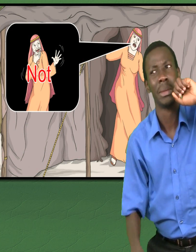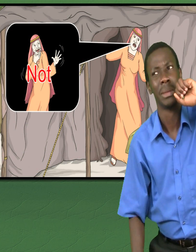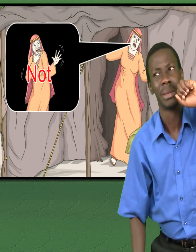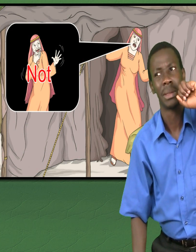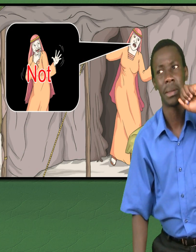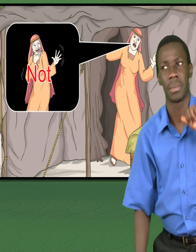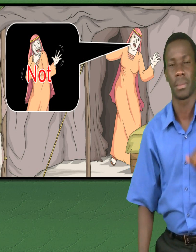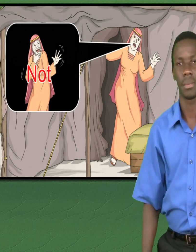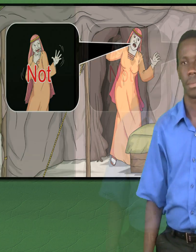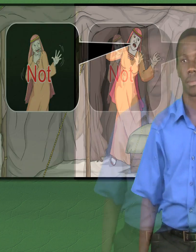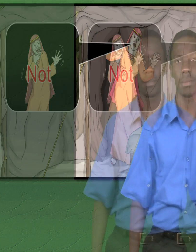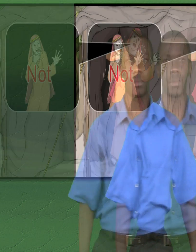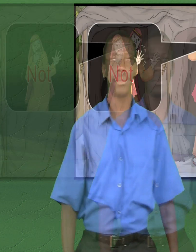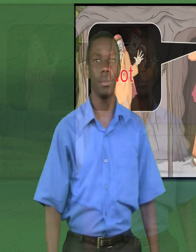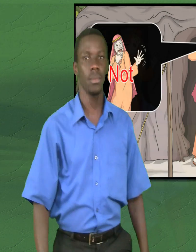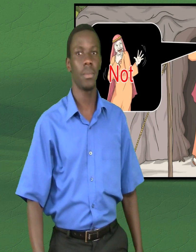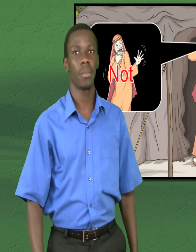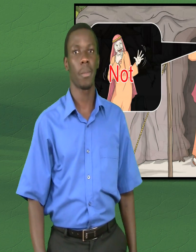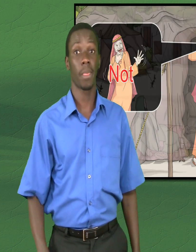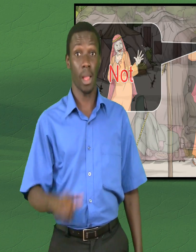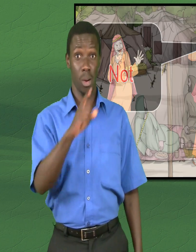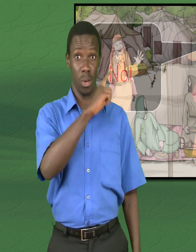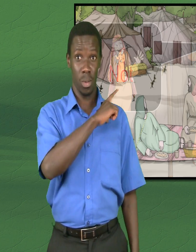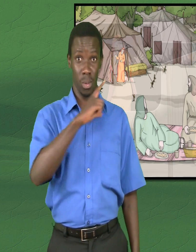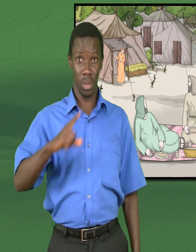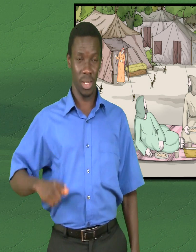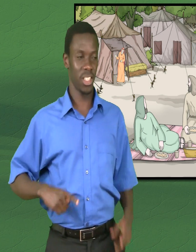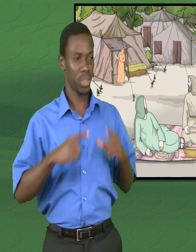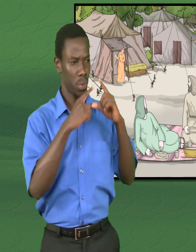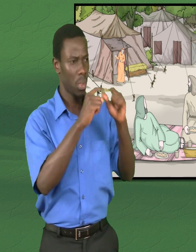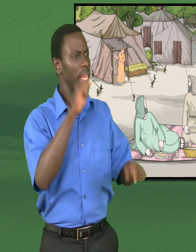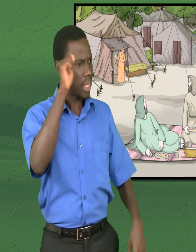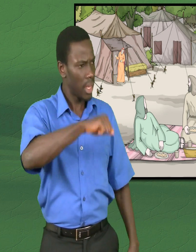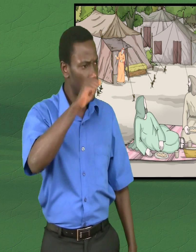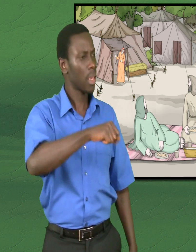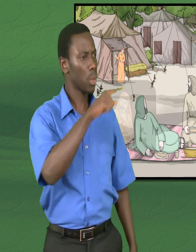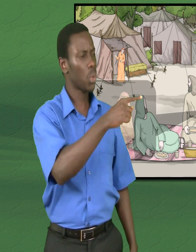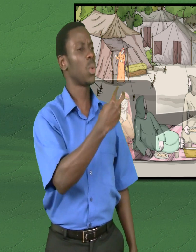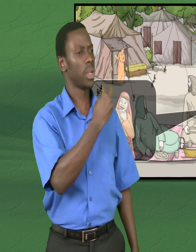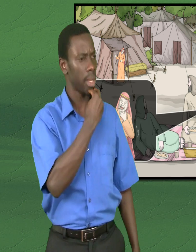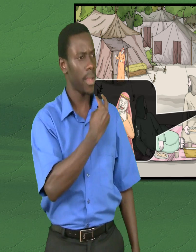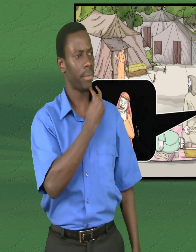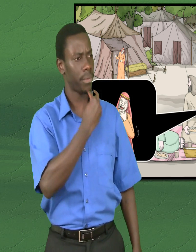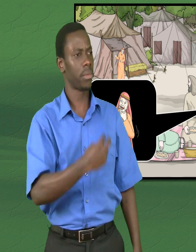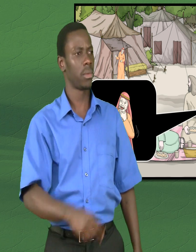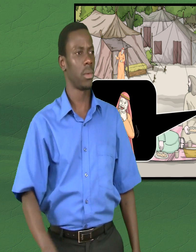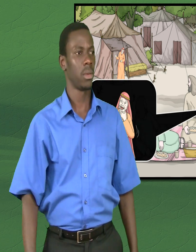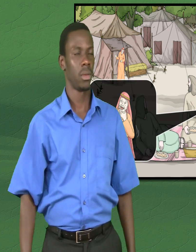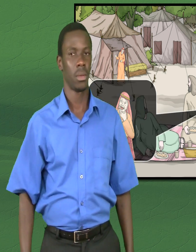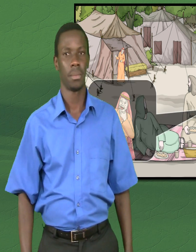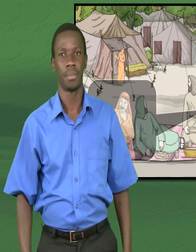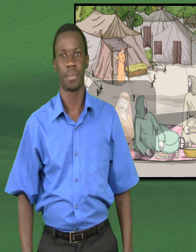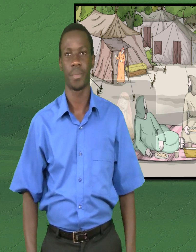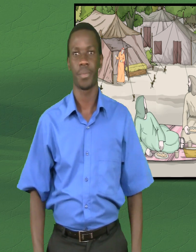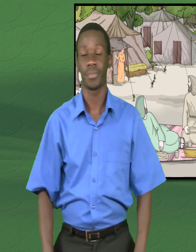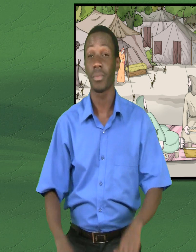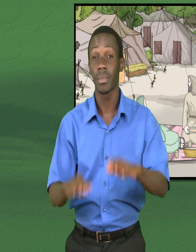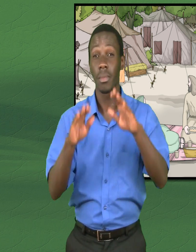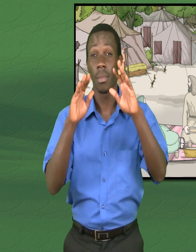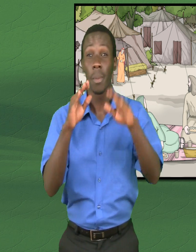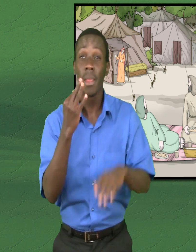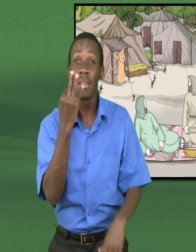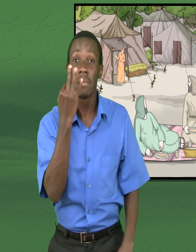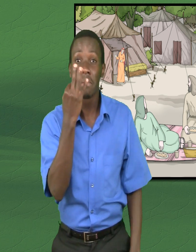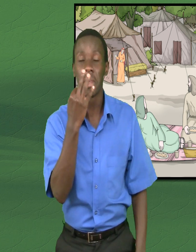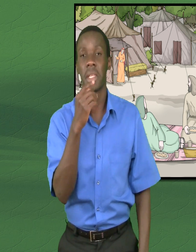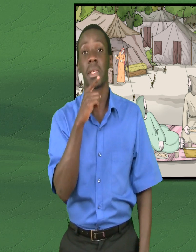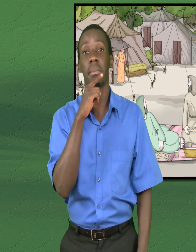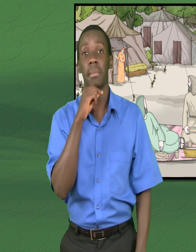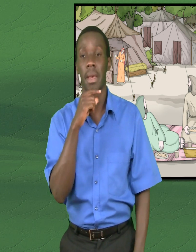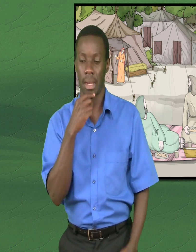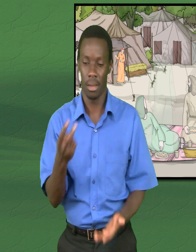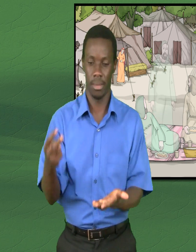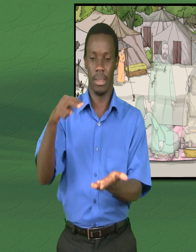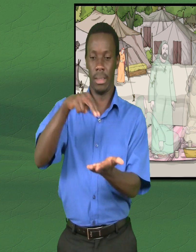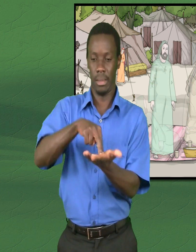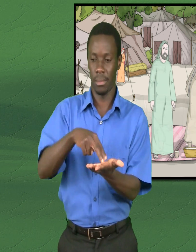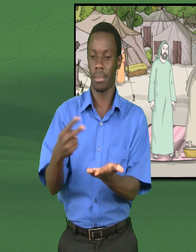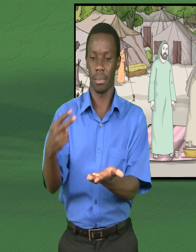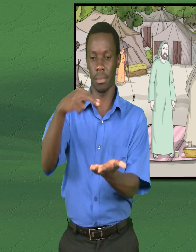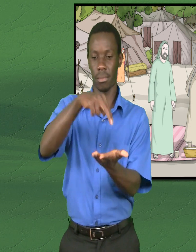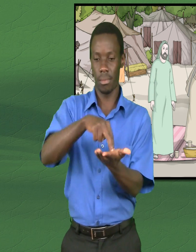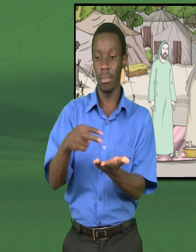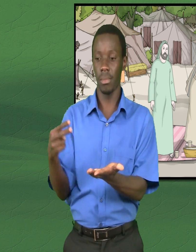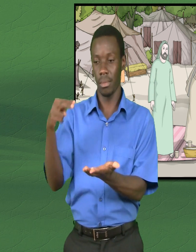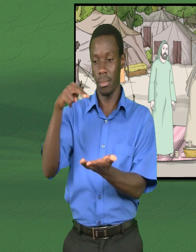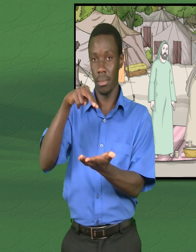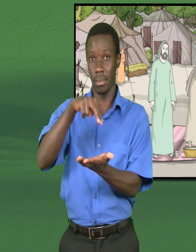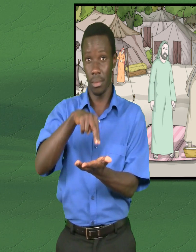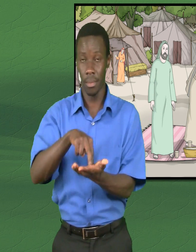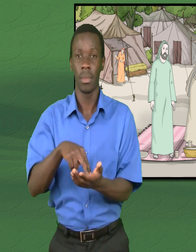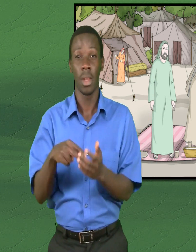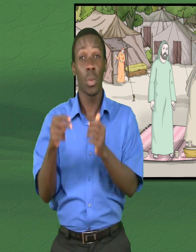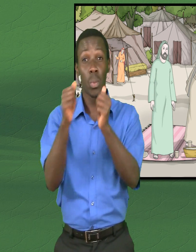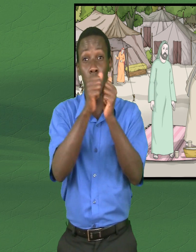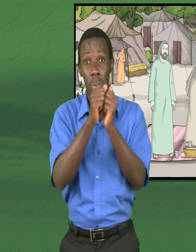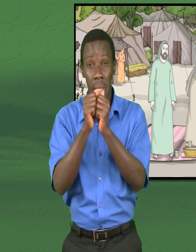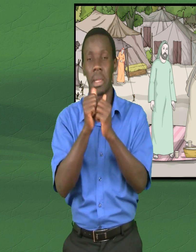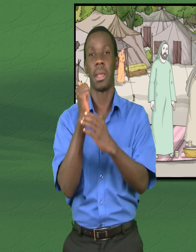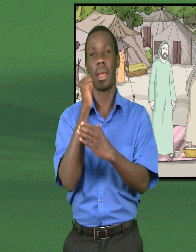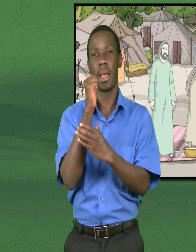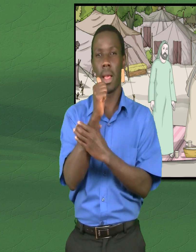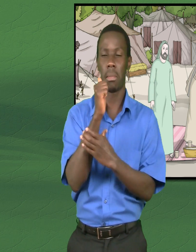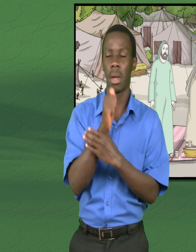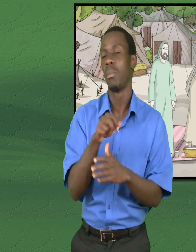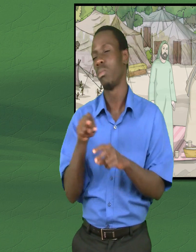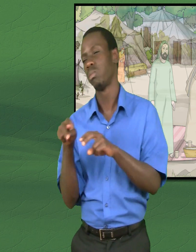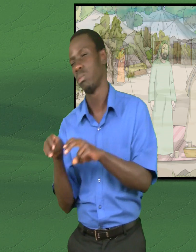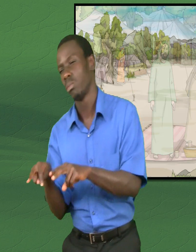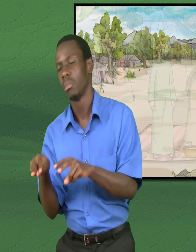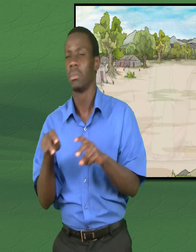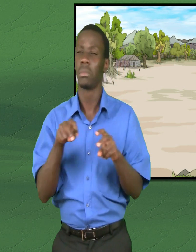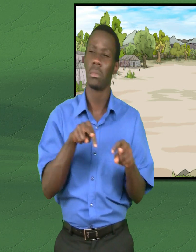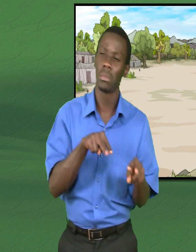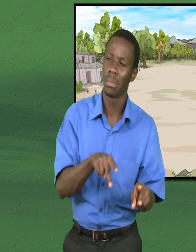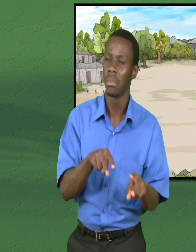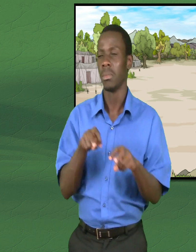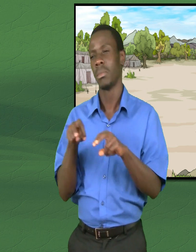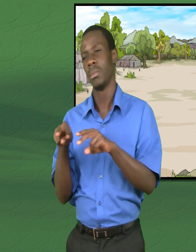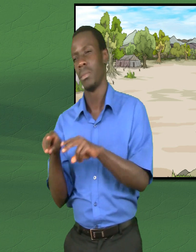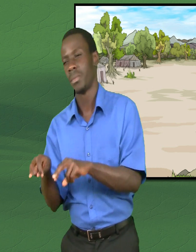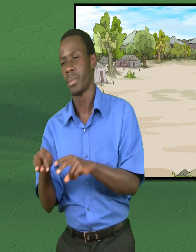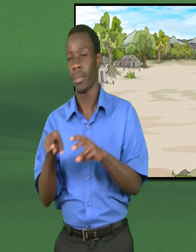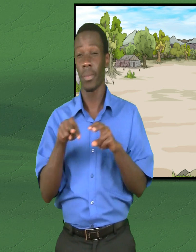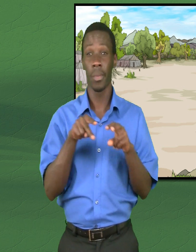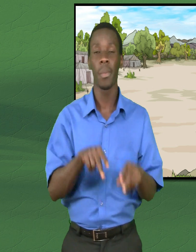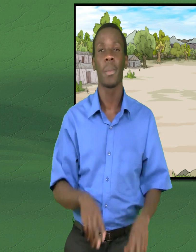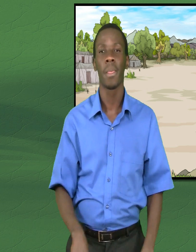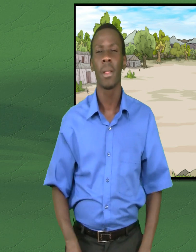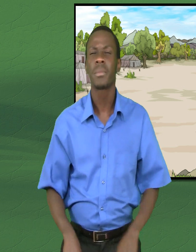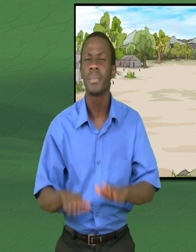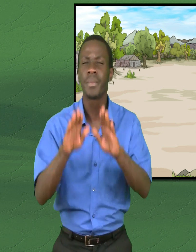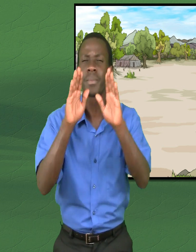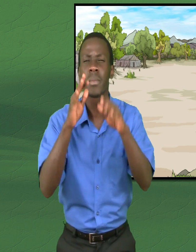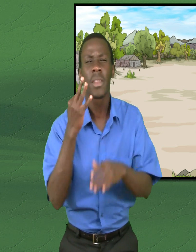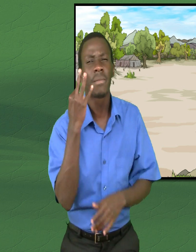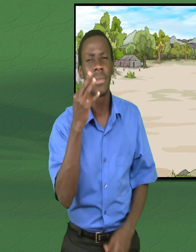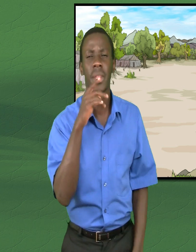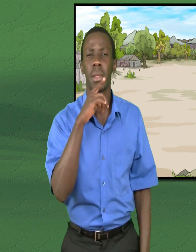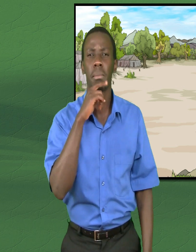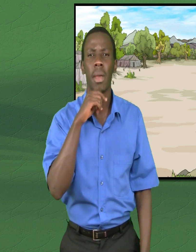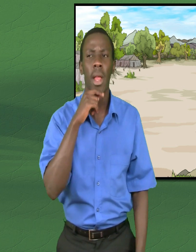“No,” replied the LORD, “but you did laugh.”